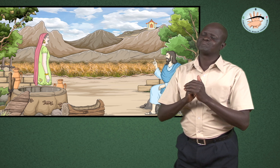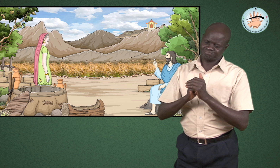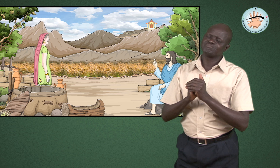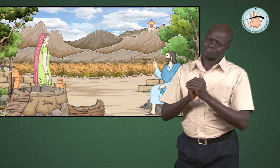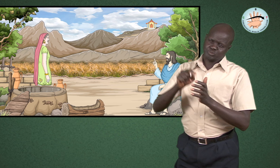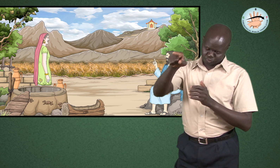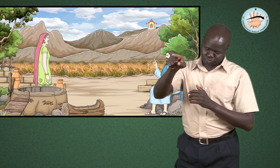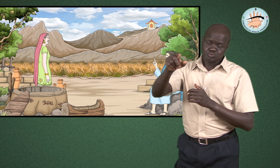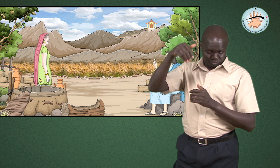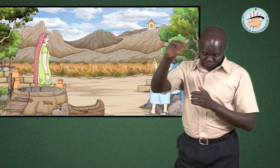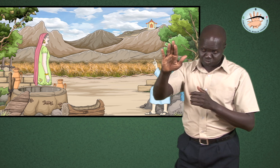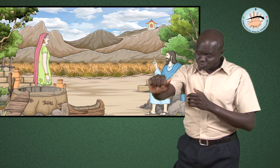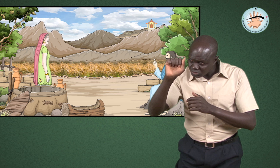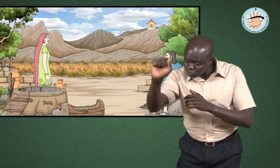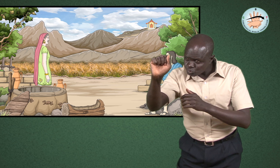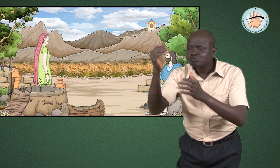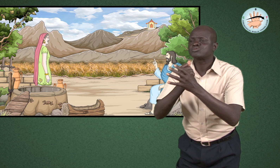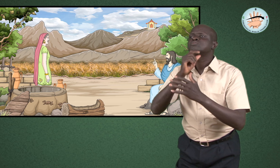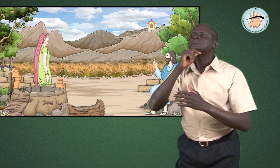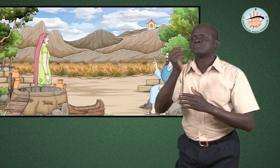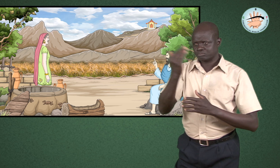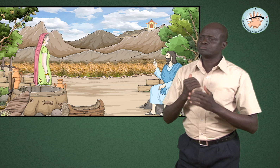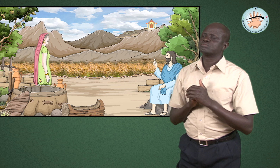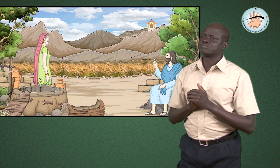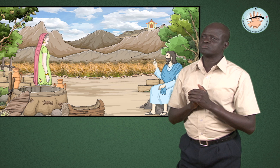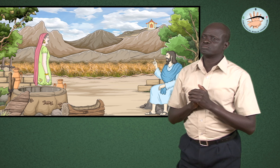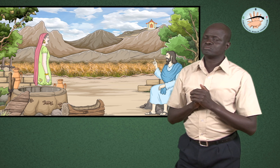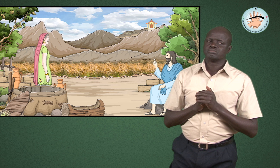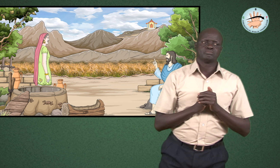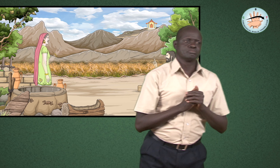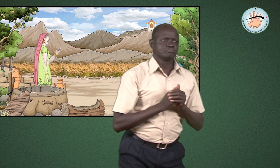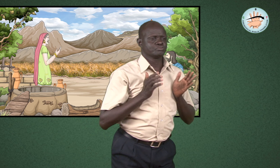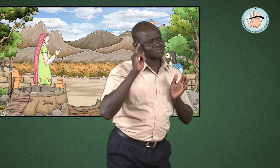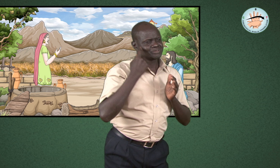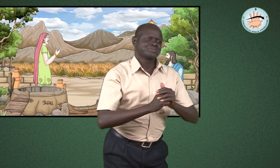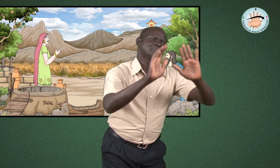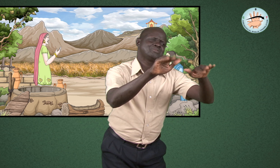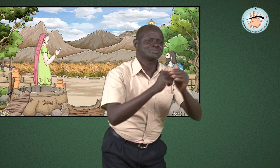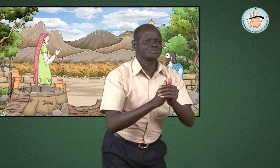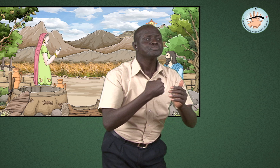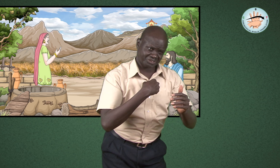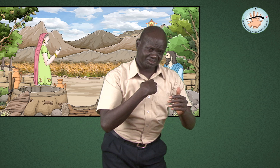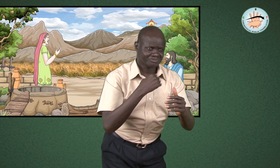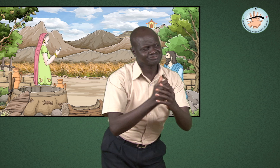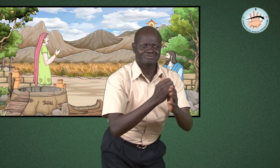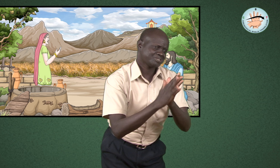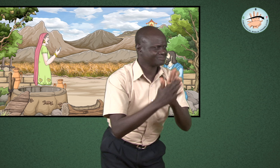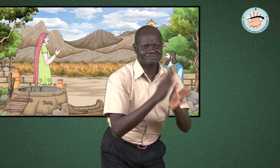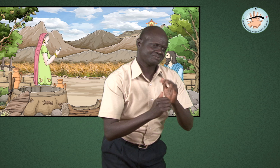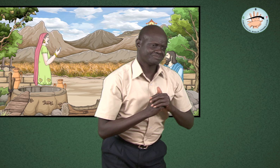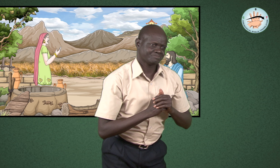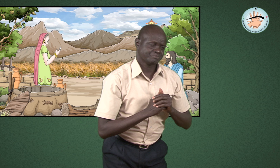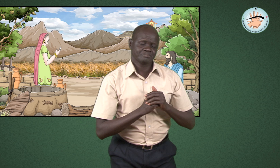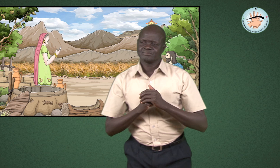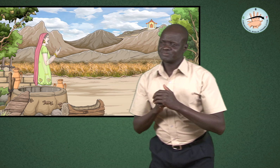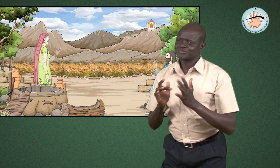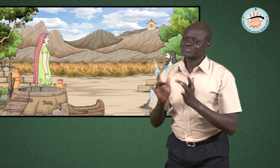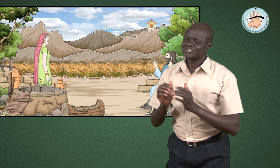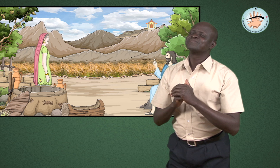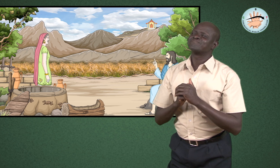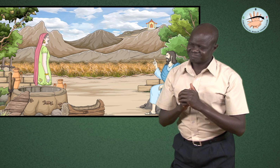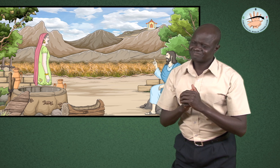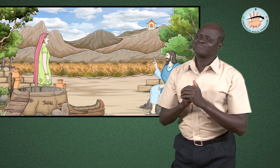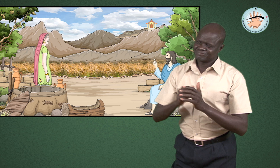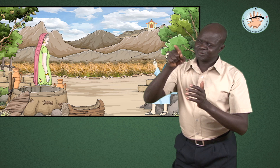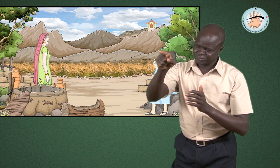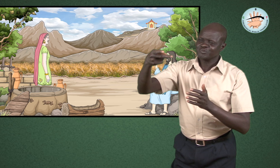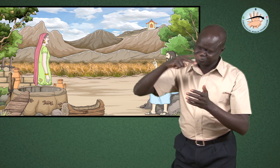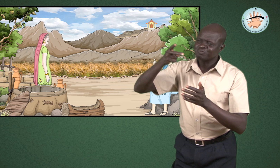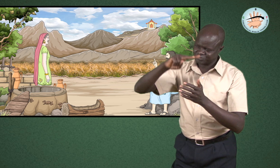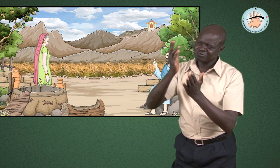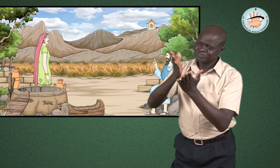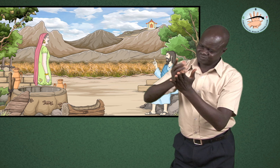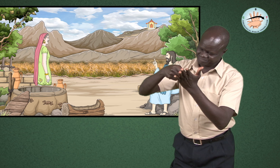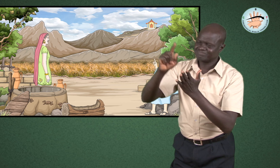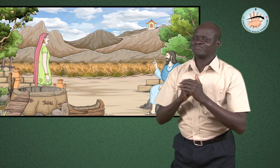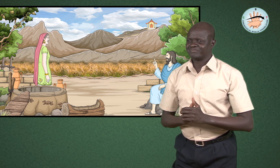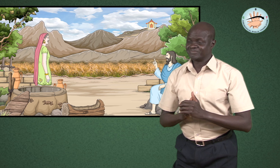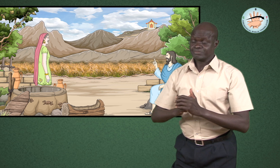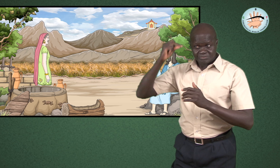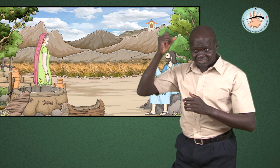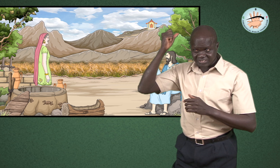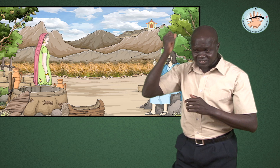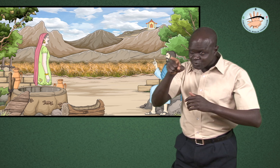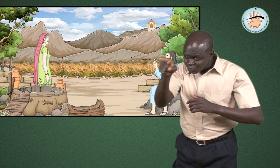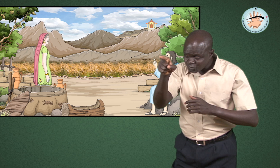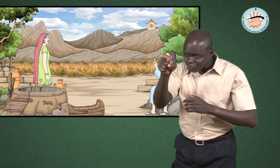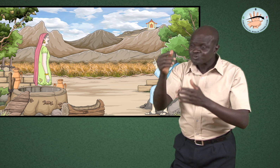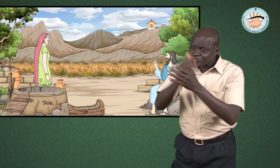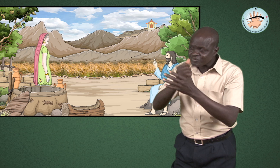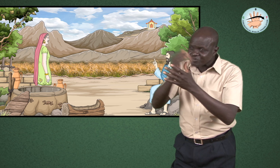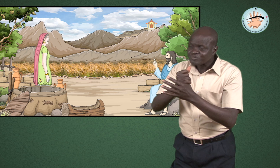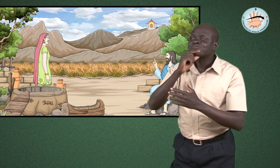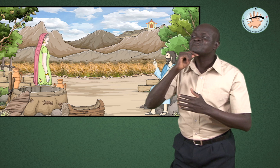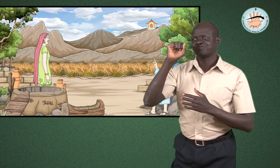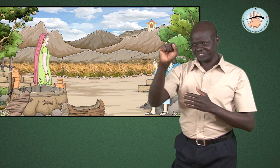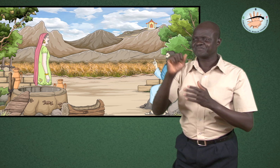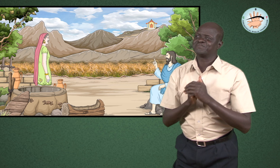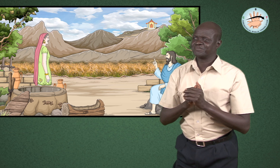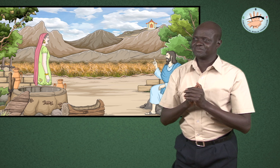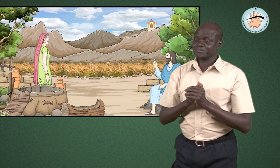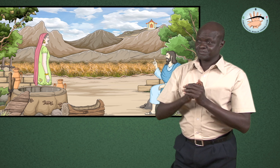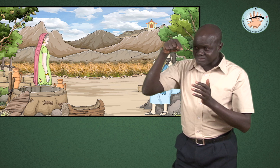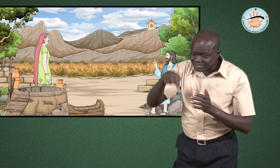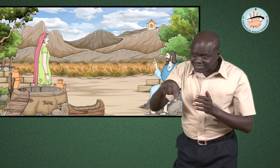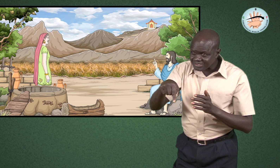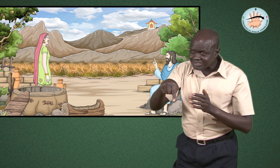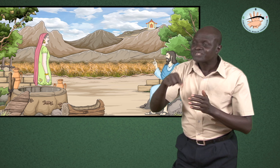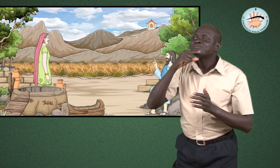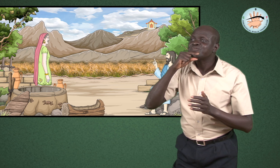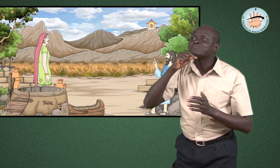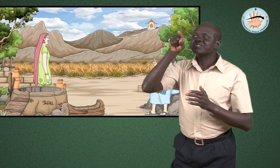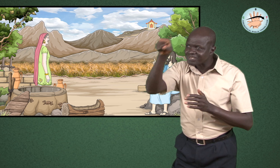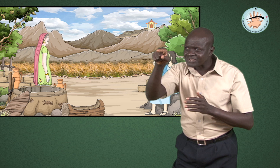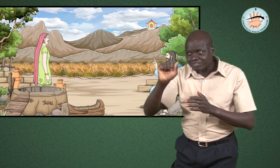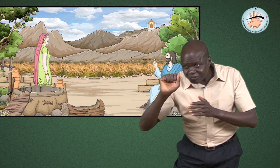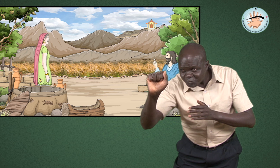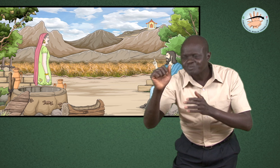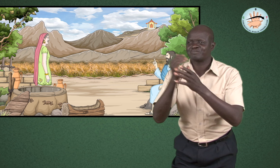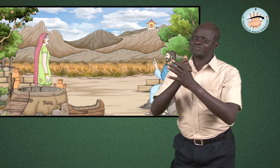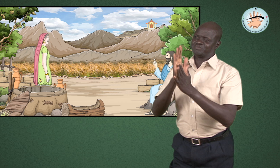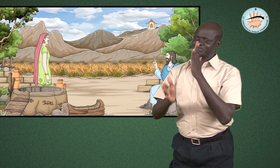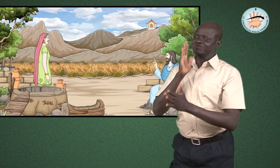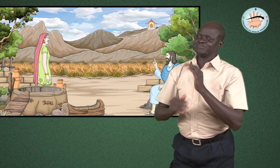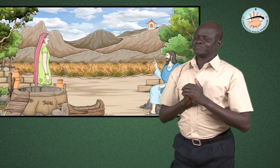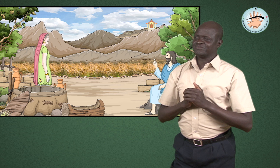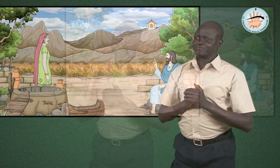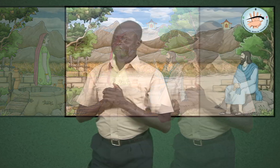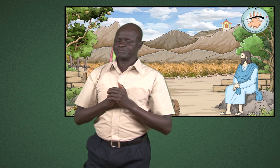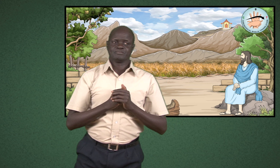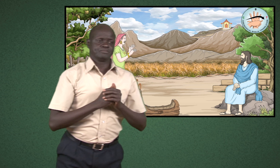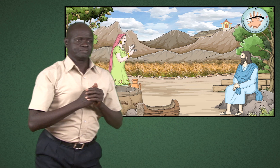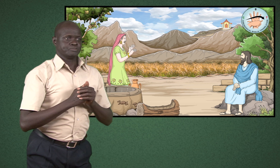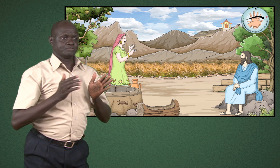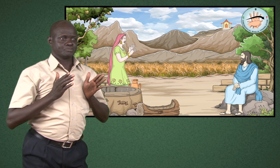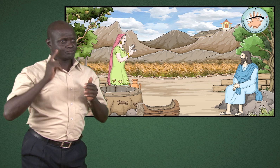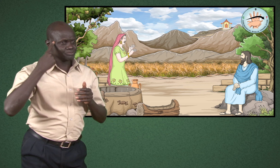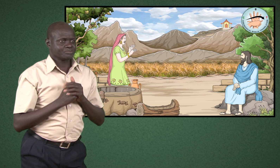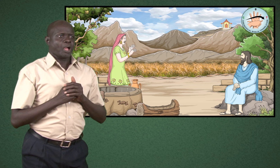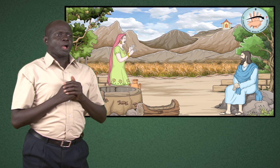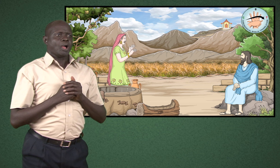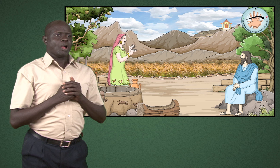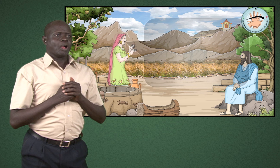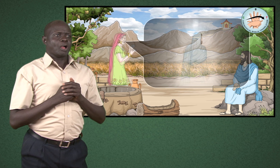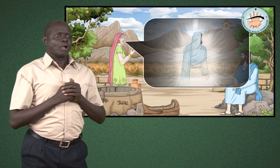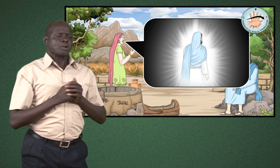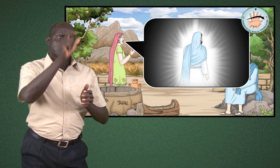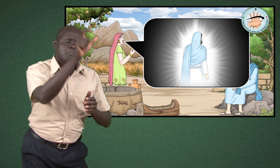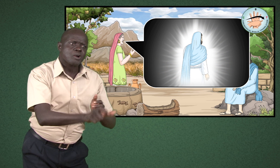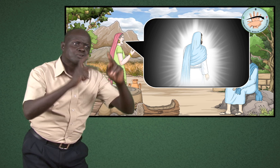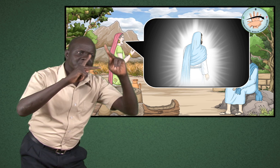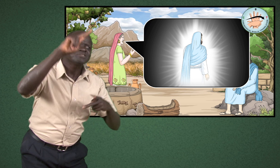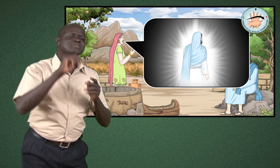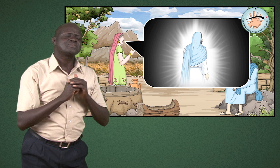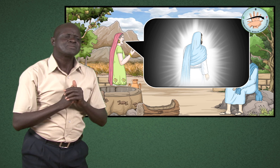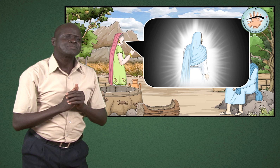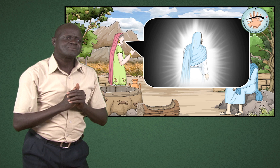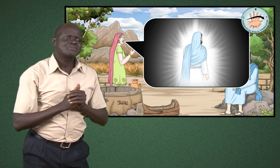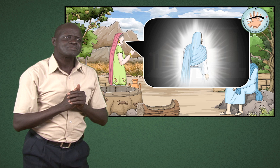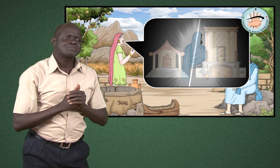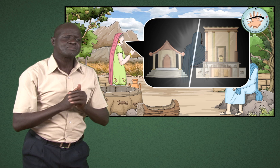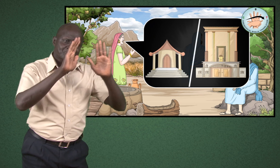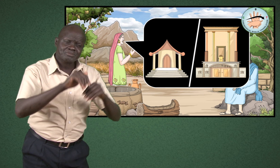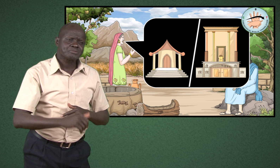Jesus said to her, “You are correct to say that you have no husband. In fact, you have had five husbands, and the man you now have is not your husband. You have spoken truthfully.” “Sir,” the woman said, “I see that You are a prophet.